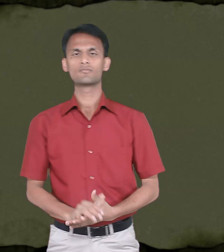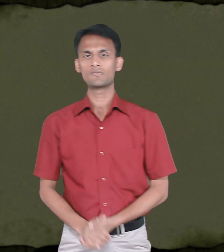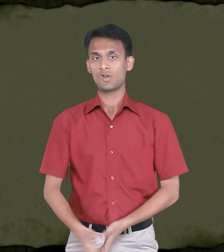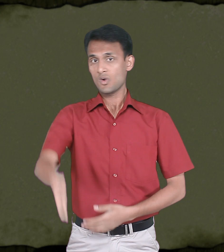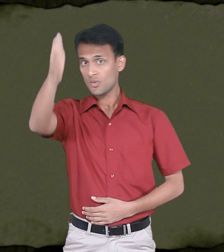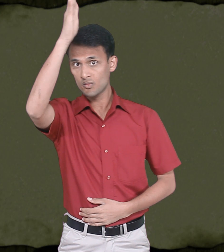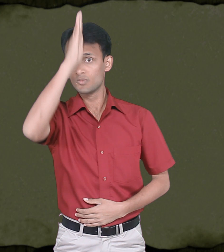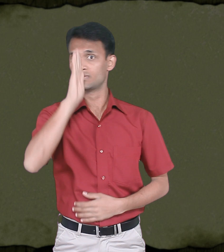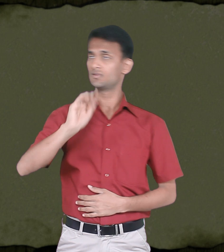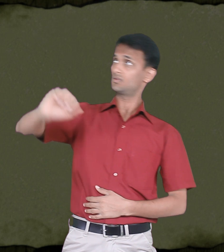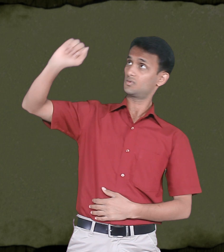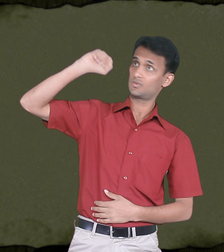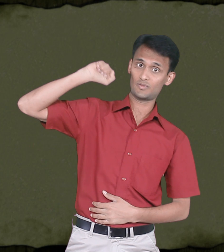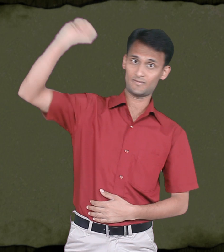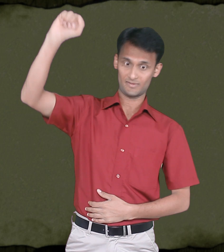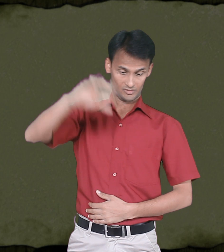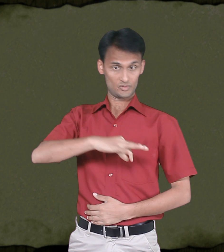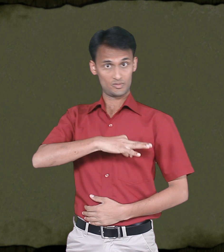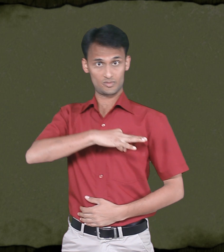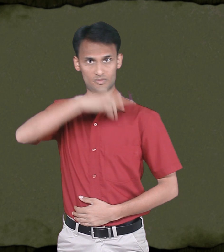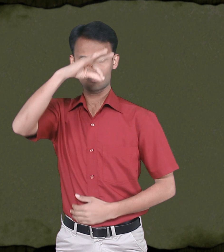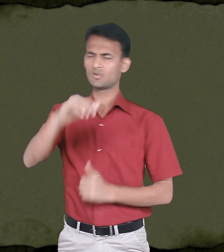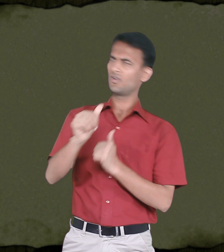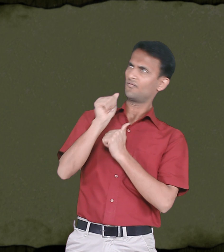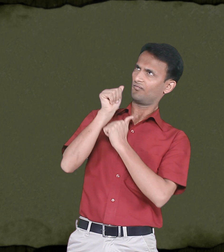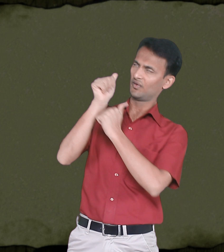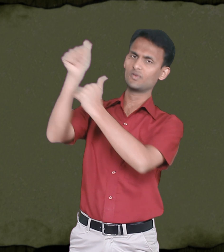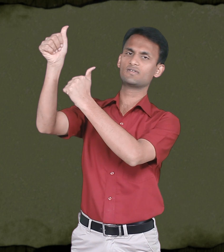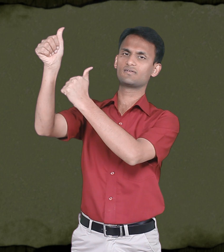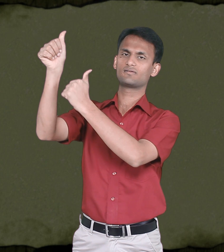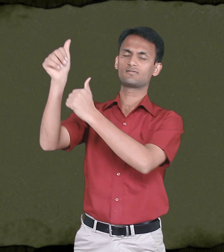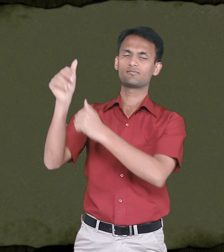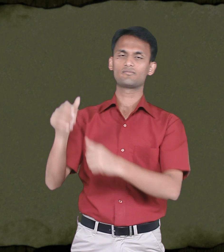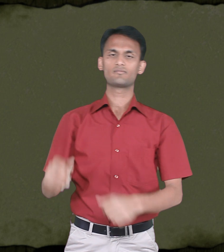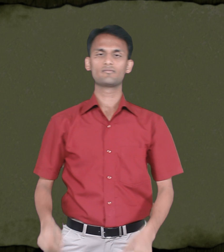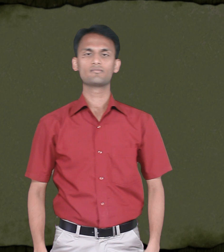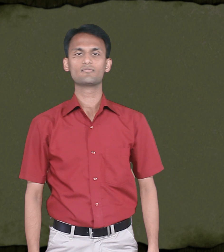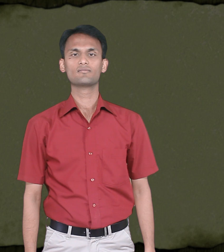Follow God's Spirit